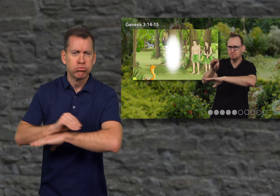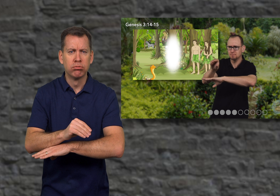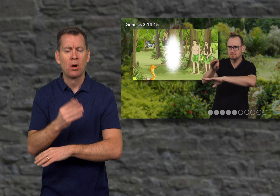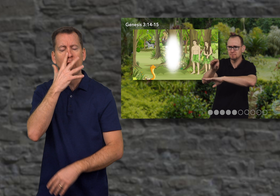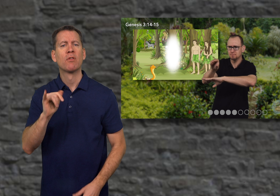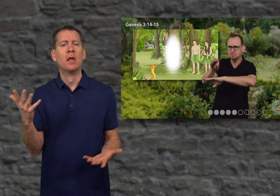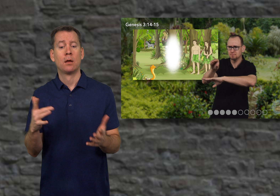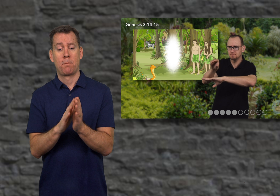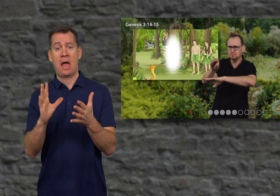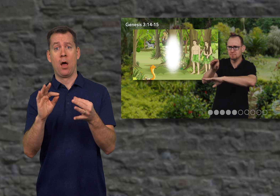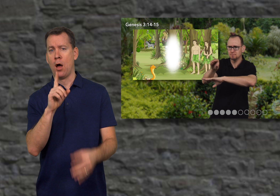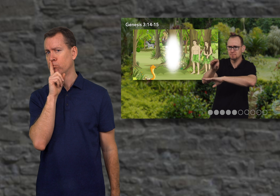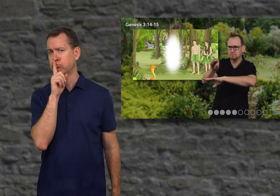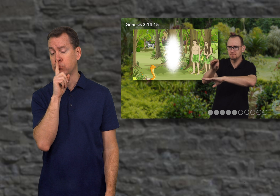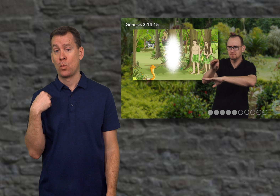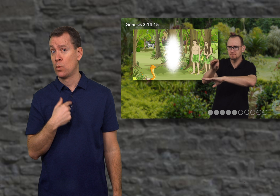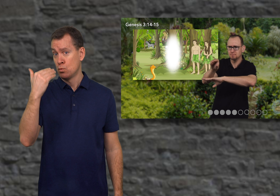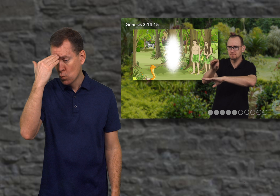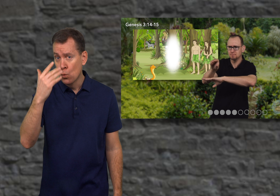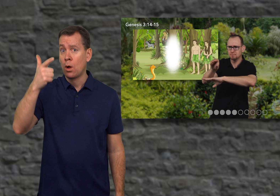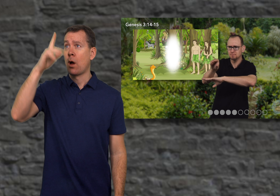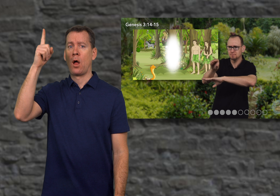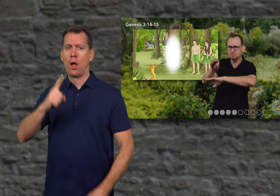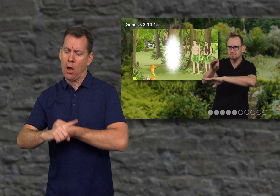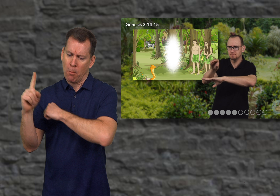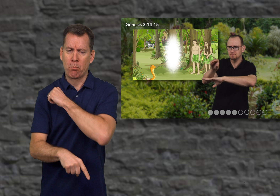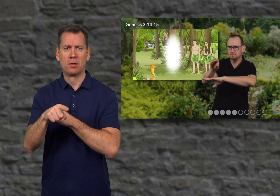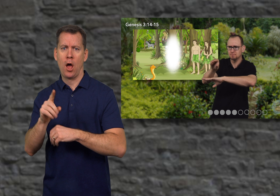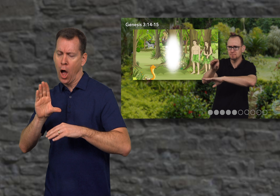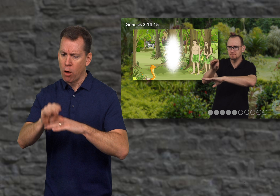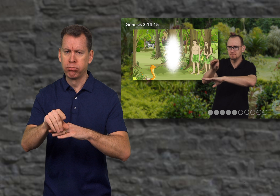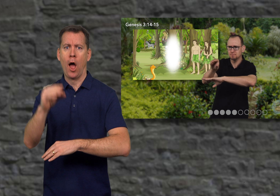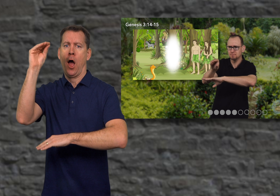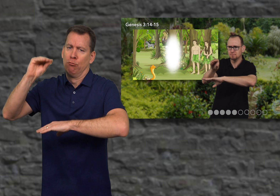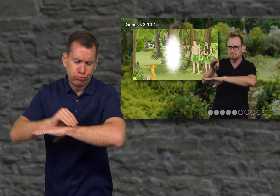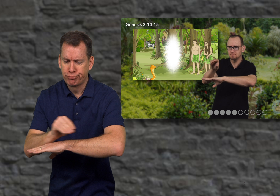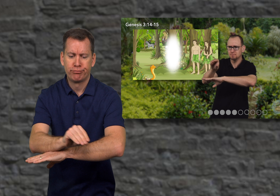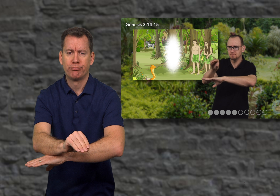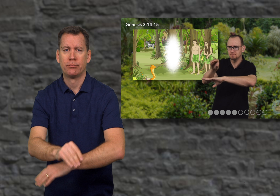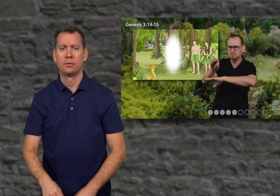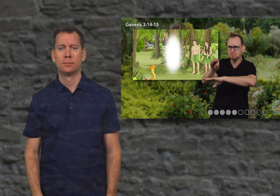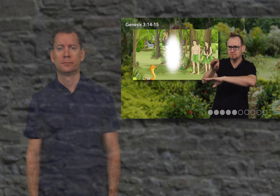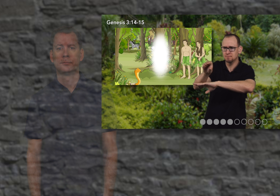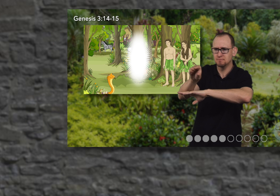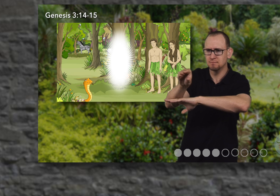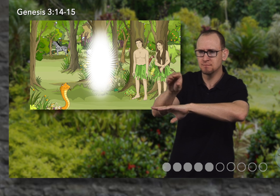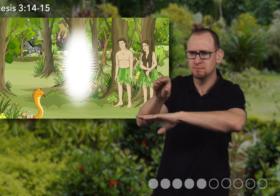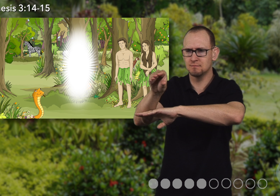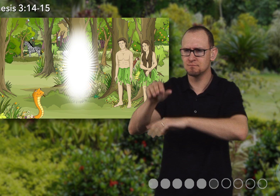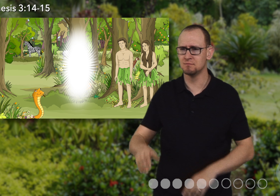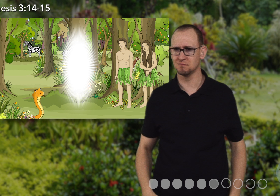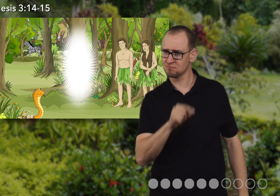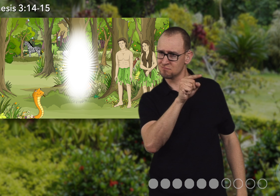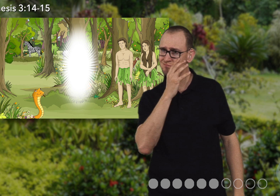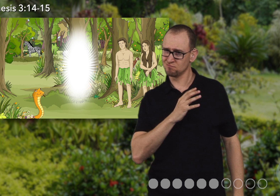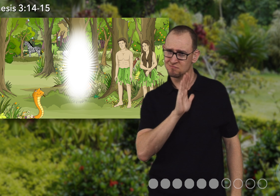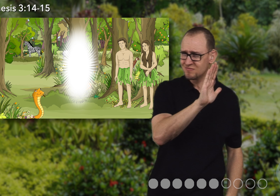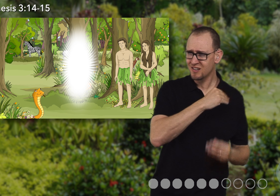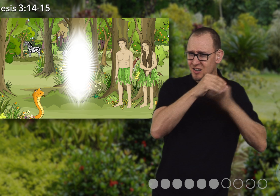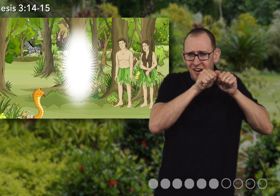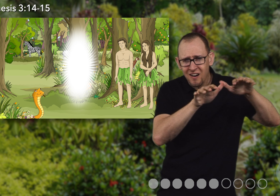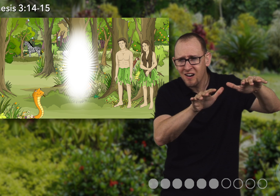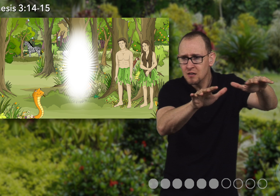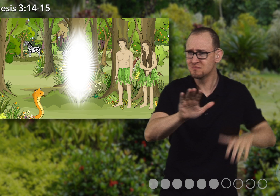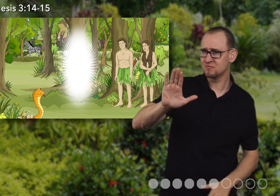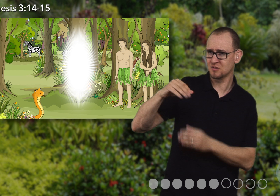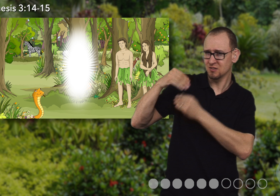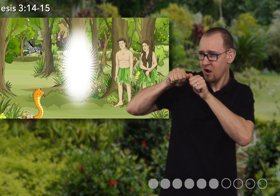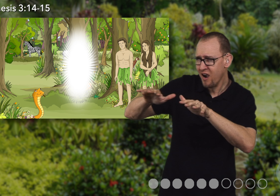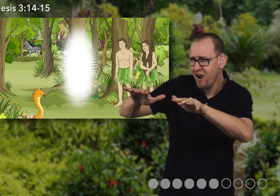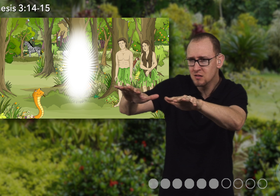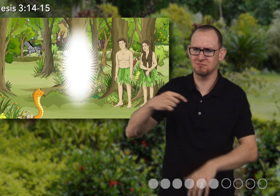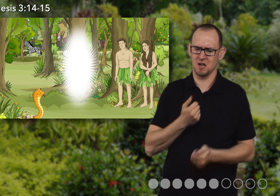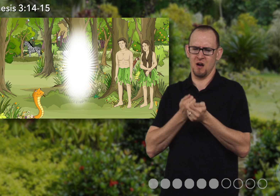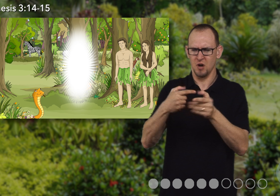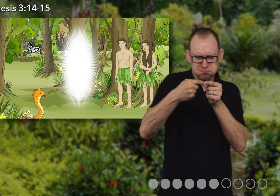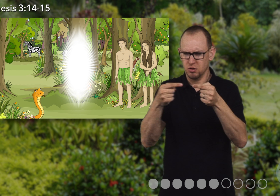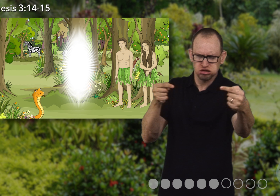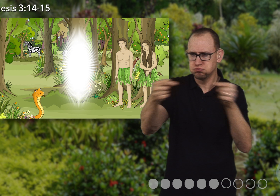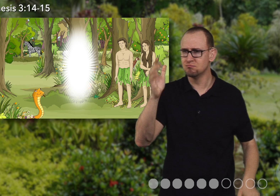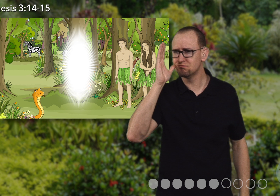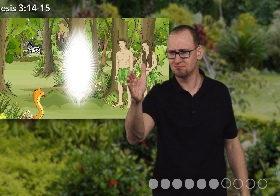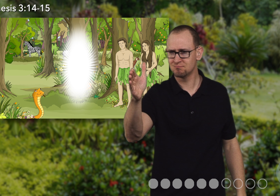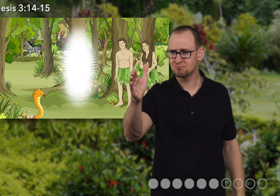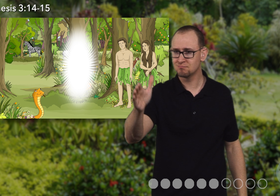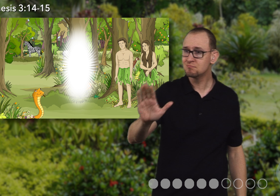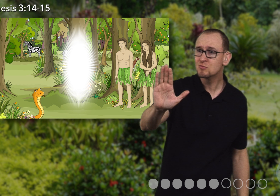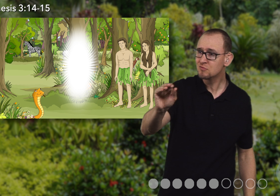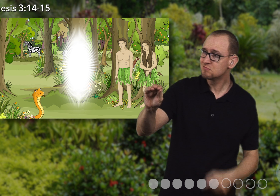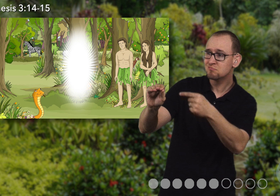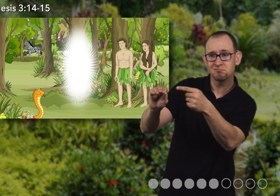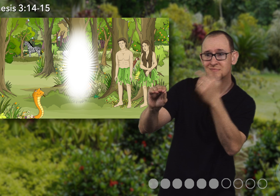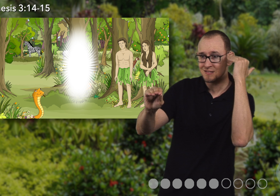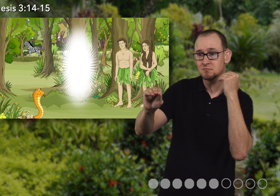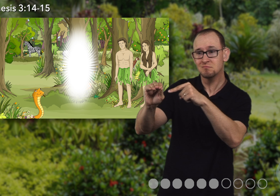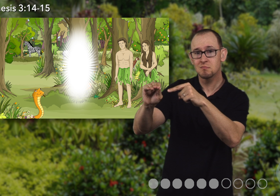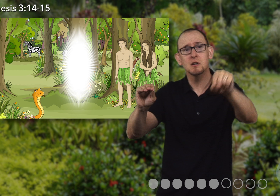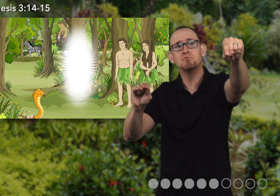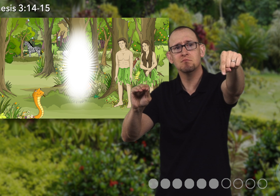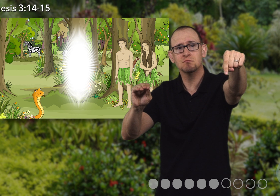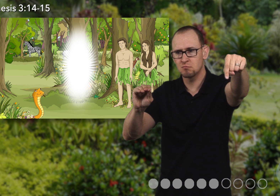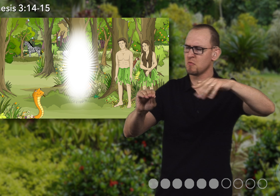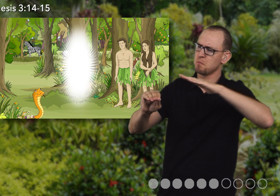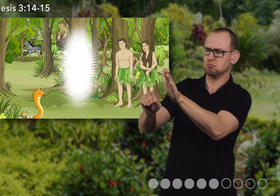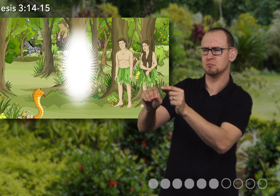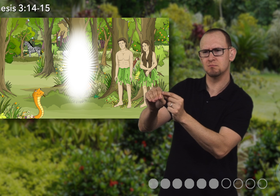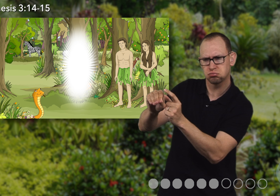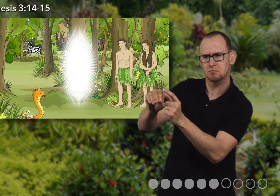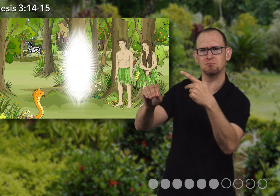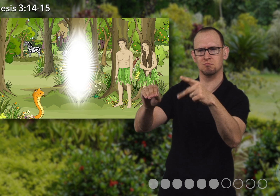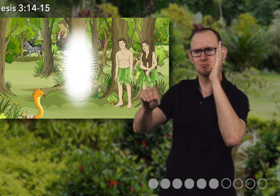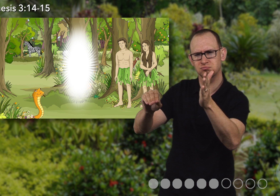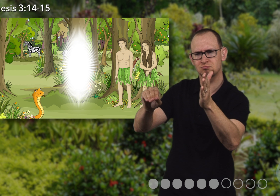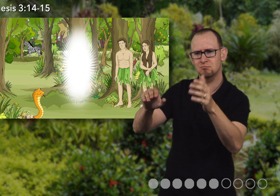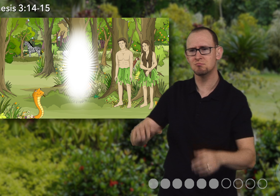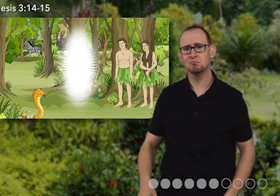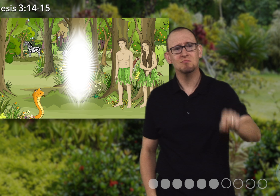And I will put enmity between you and the woman, and between your seed and her seed.